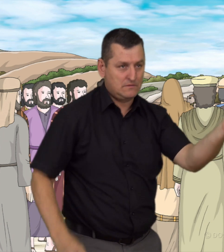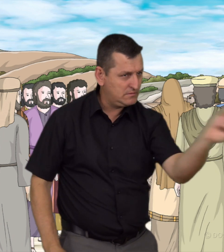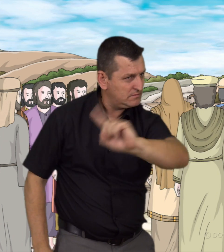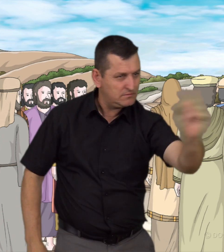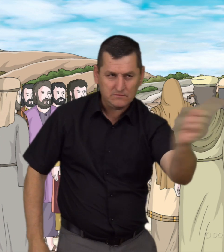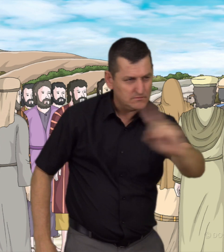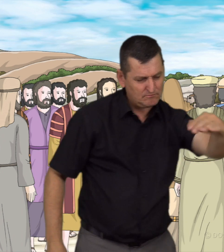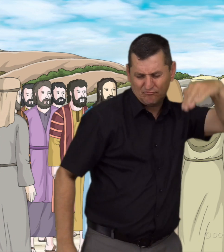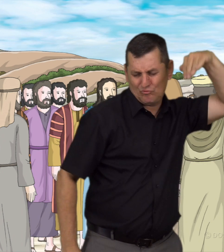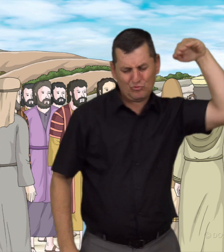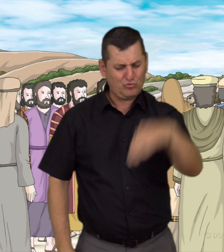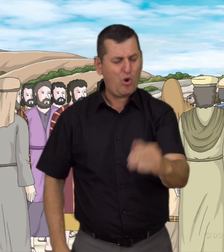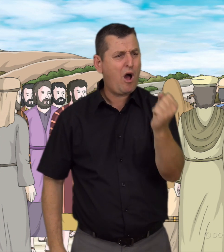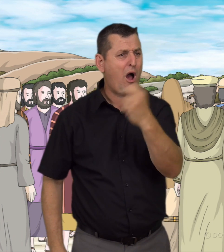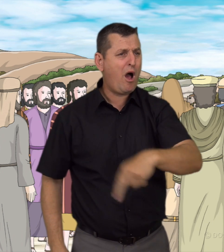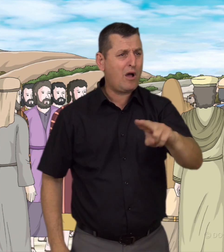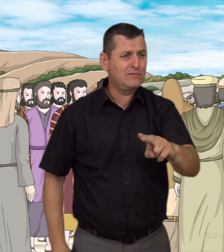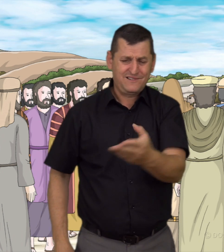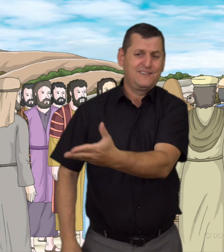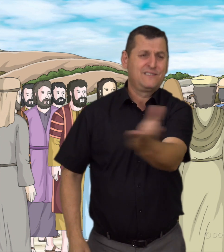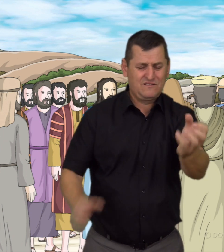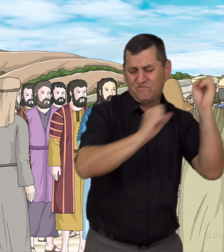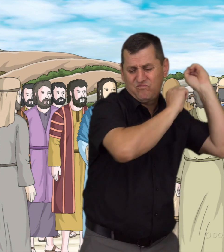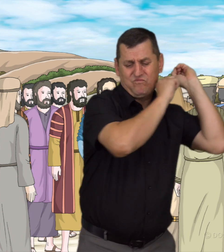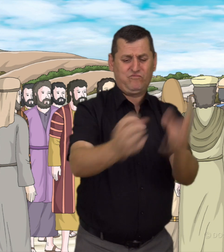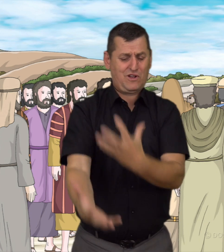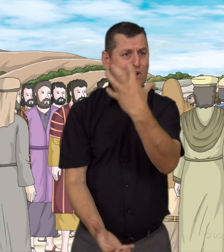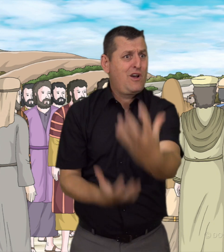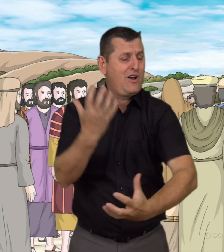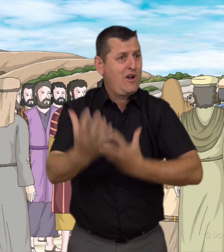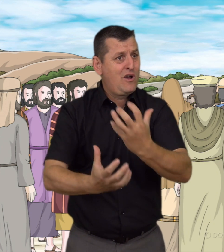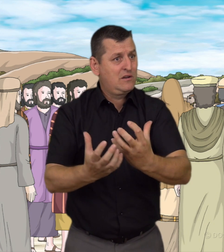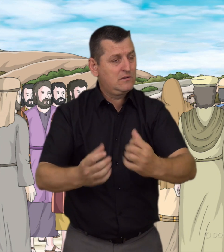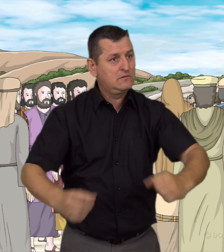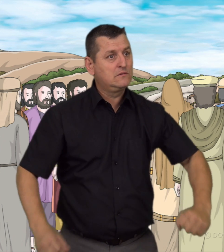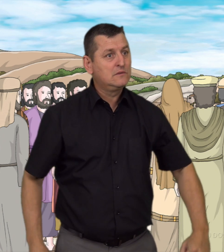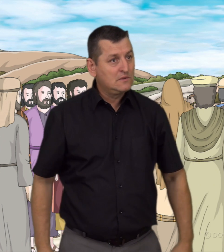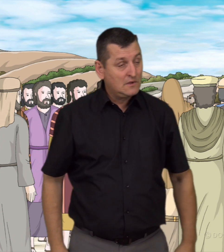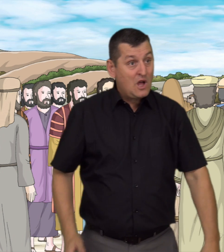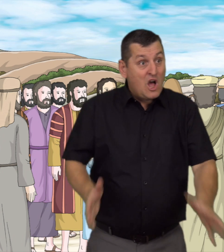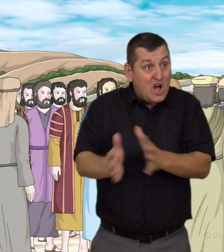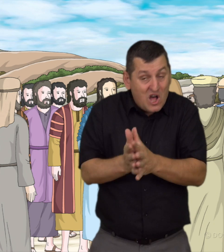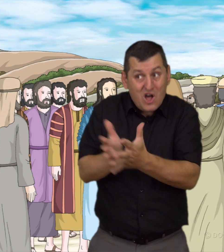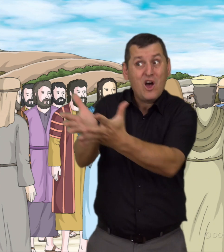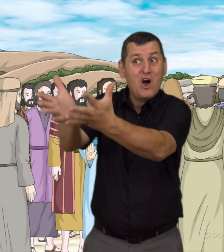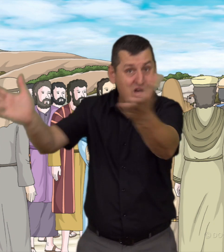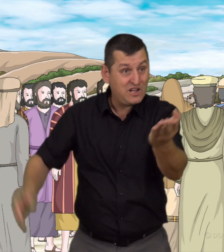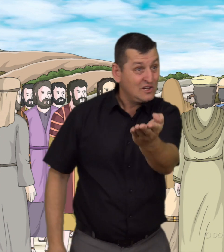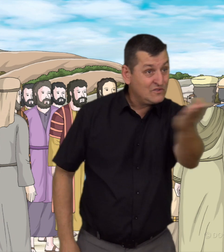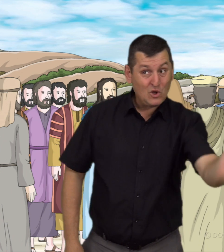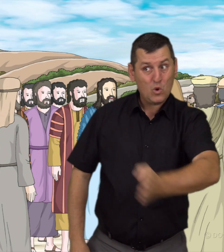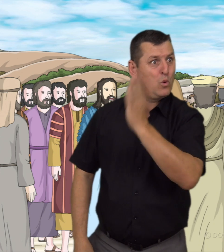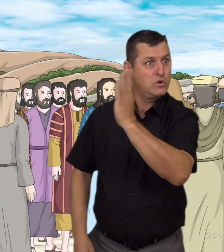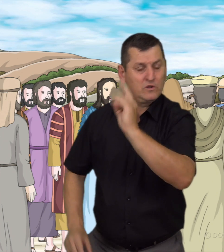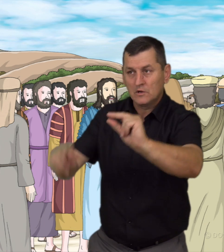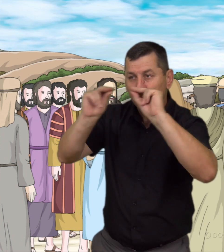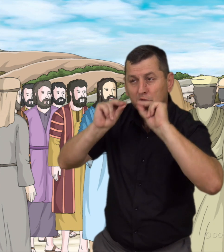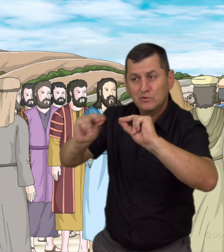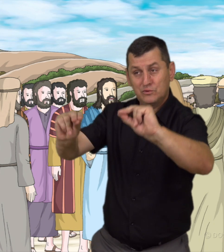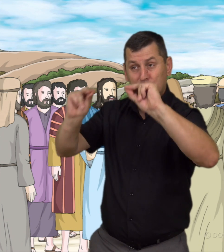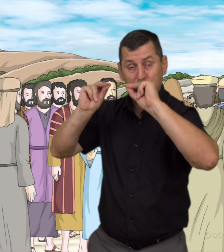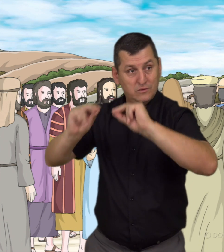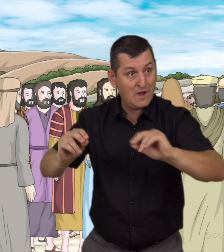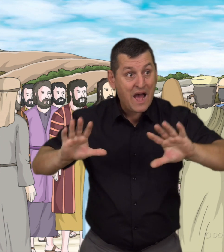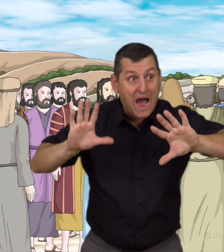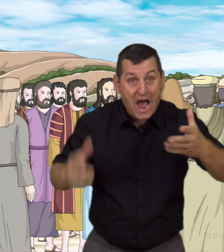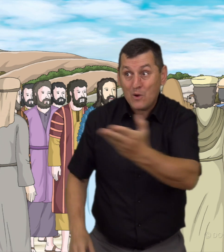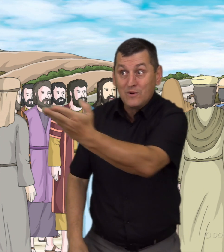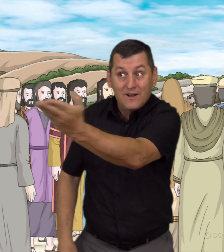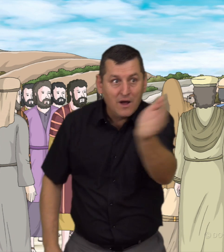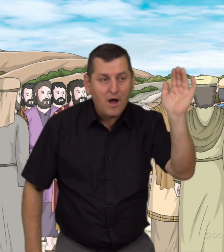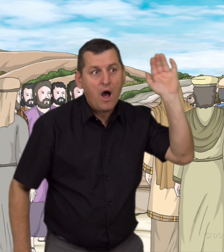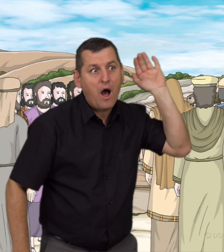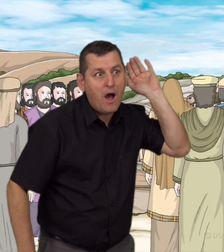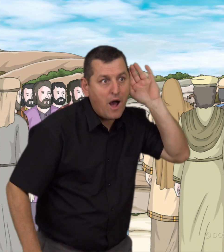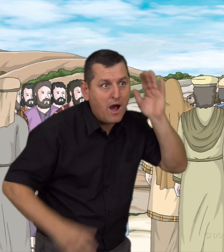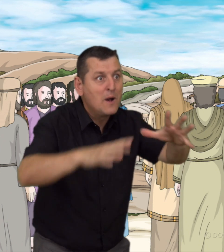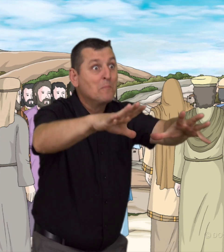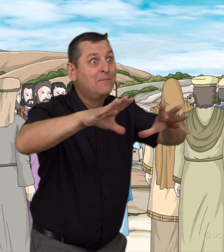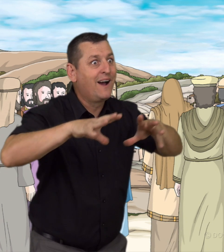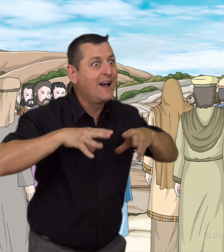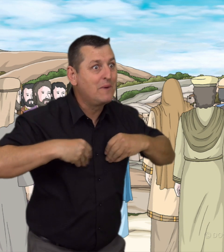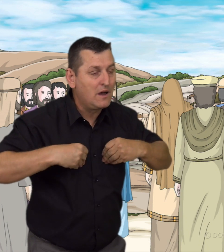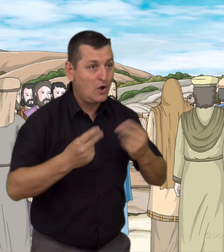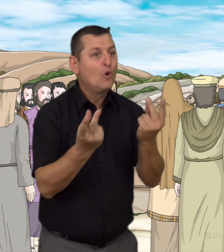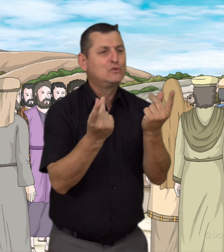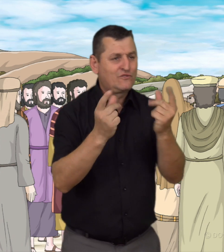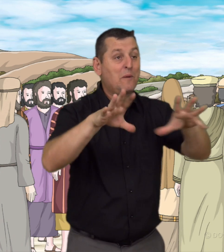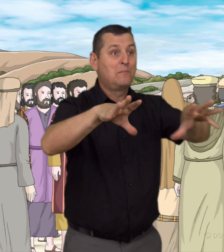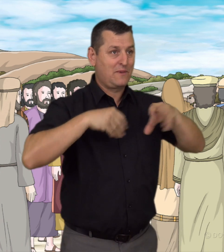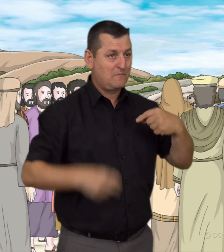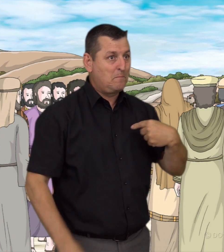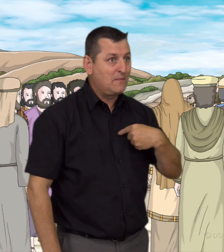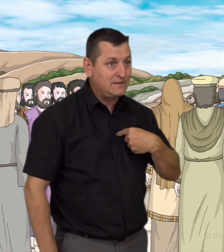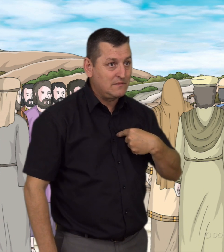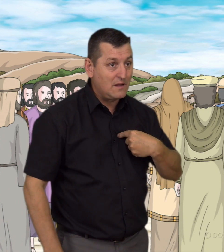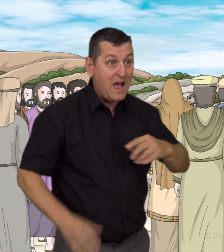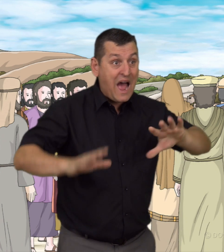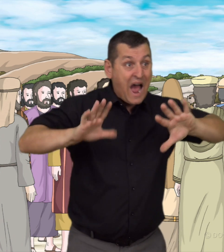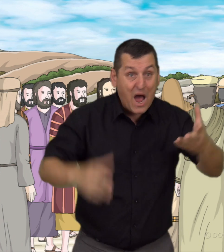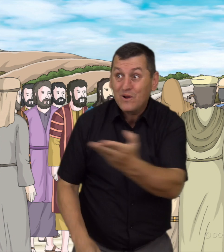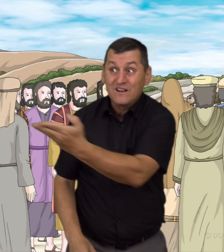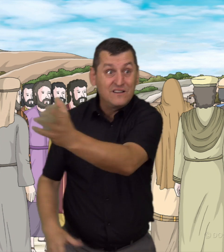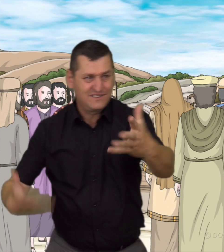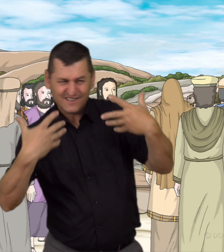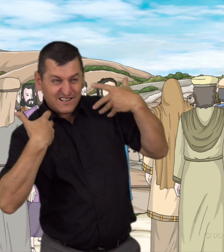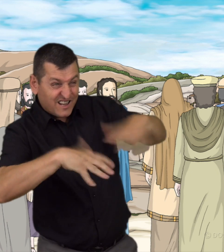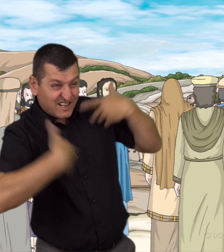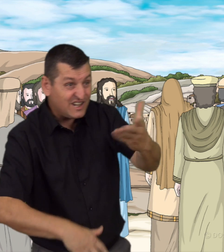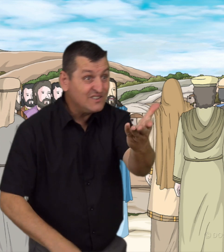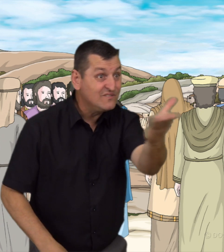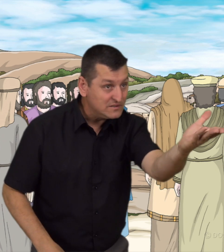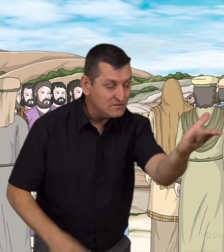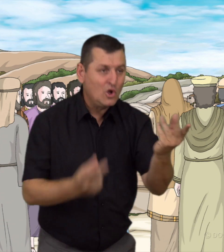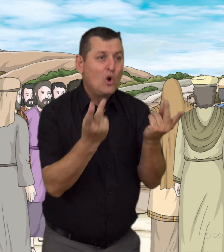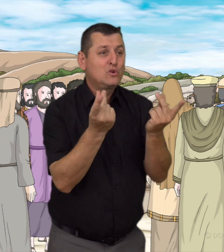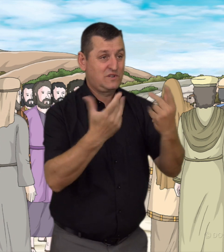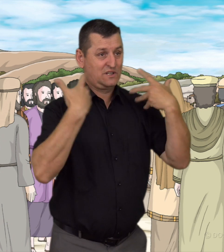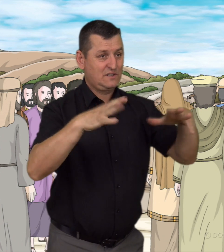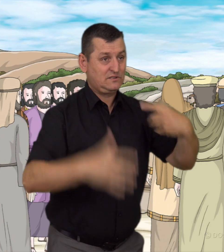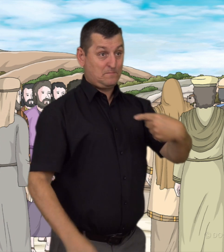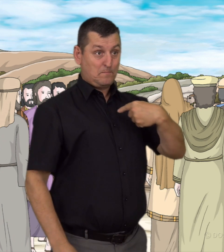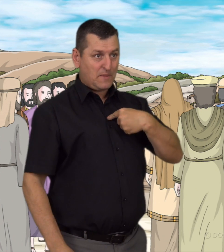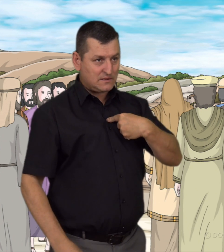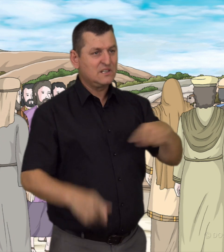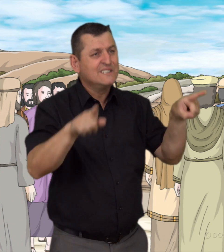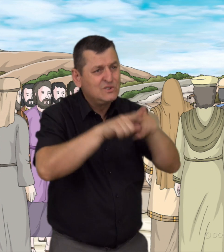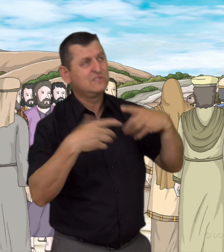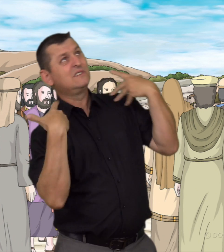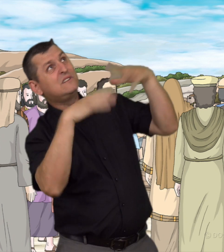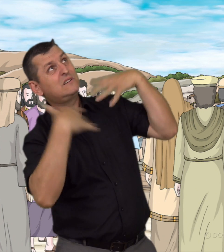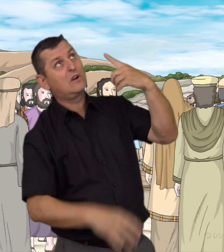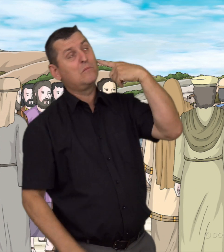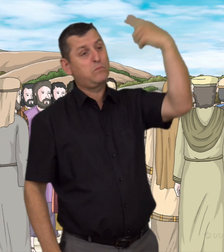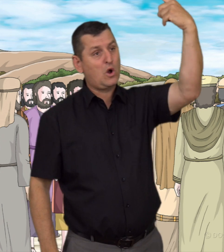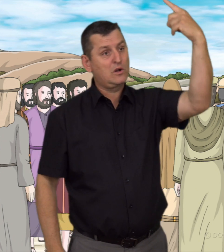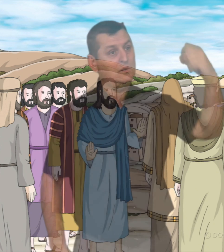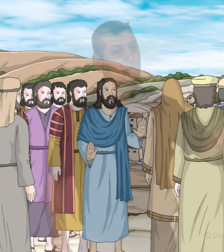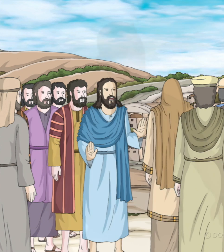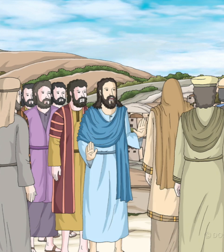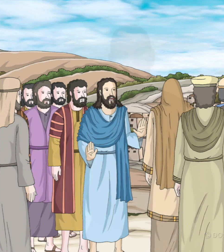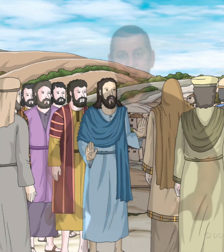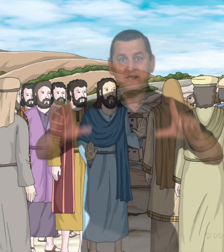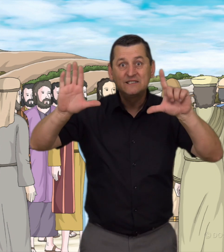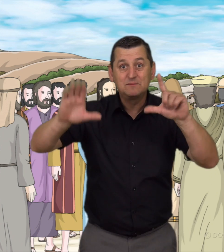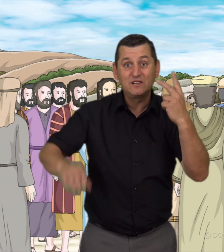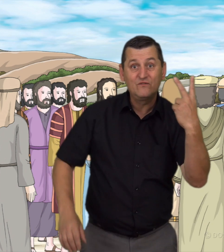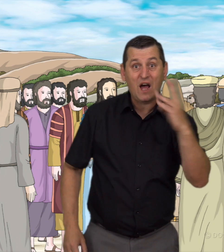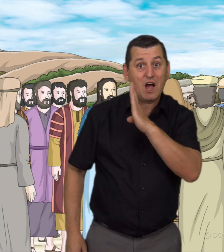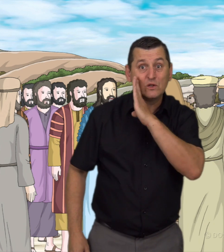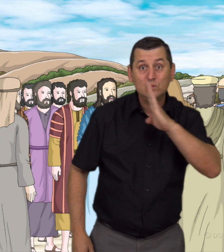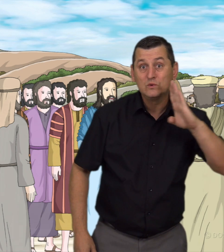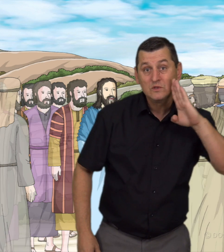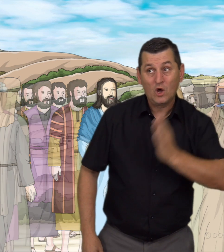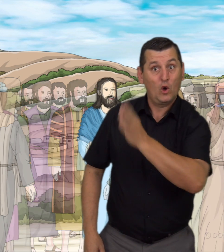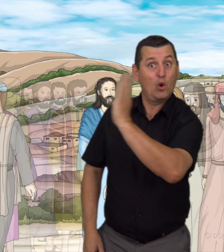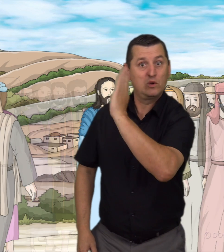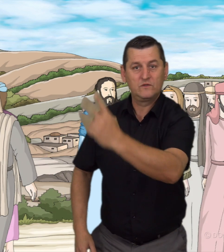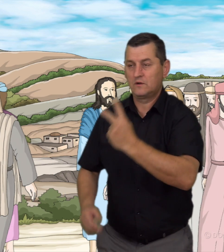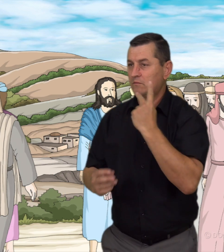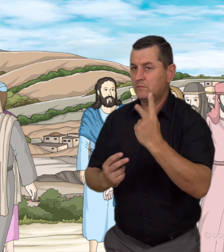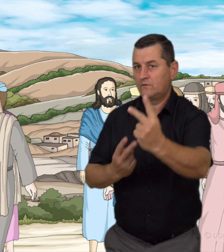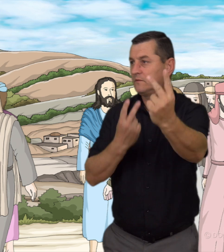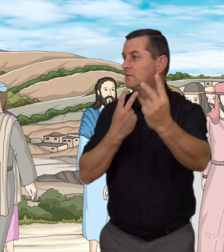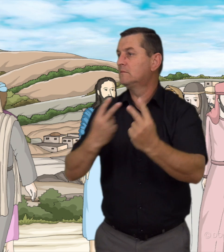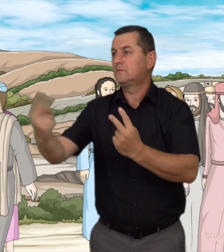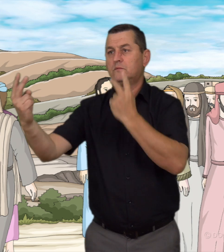No, you will be brought down to Hades! Whoever listens to you listens to Me; whoever rejects you rejects Me; and whoever rejects Me rejects the One who sent Me.”